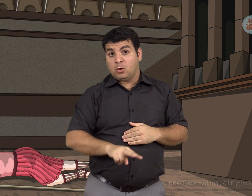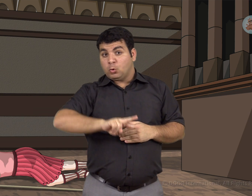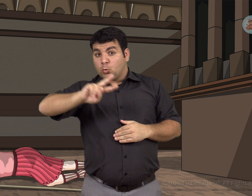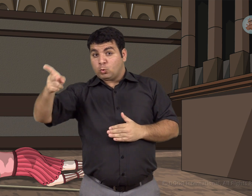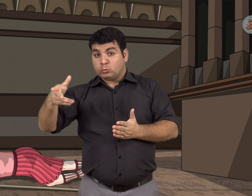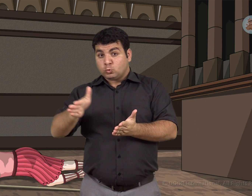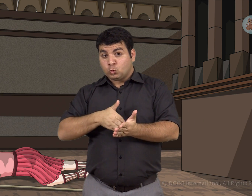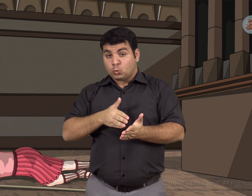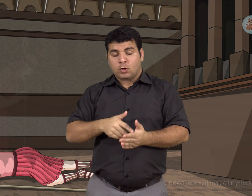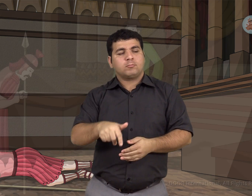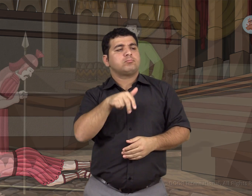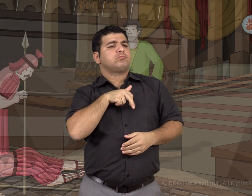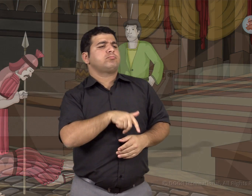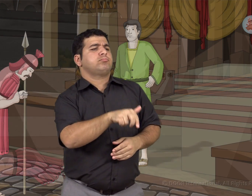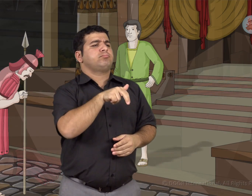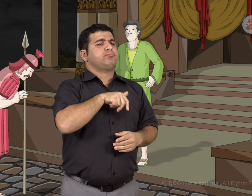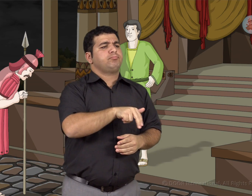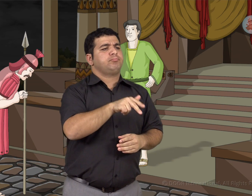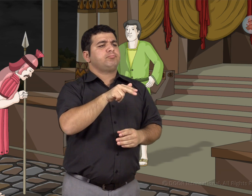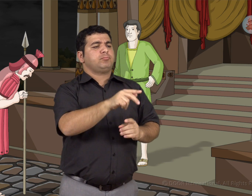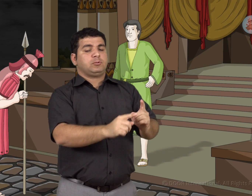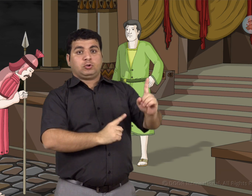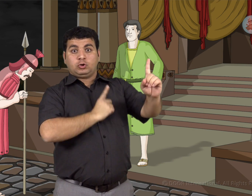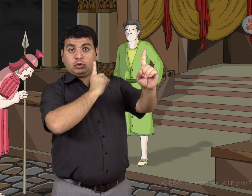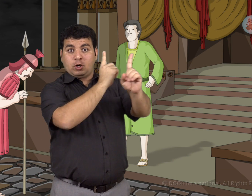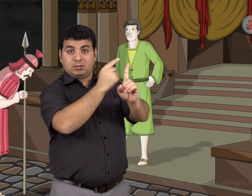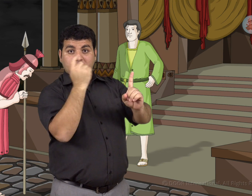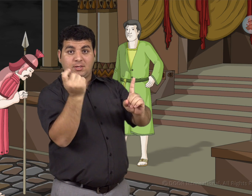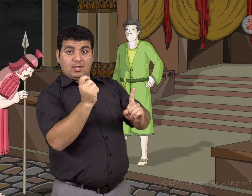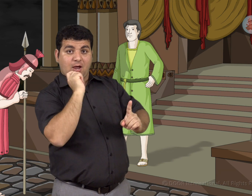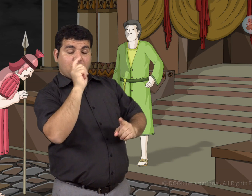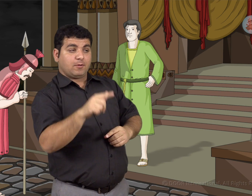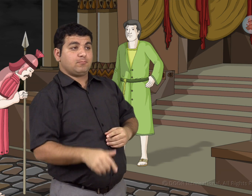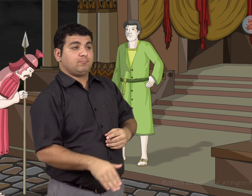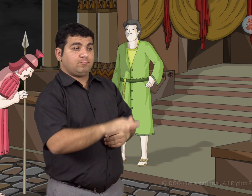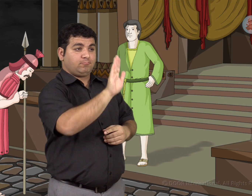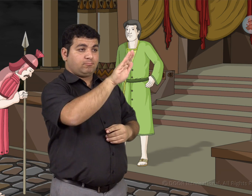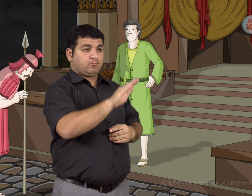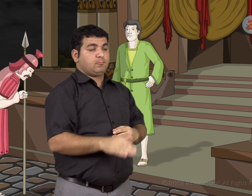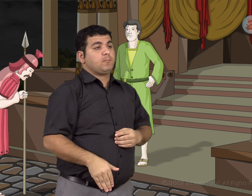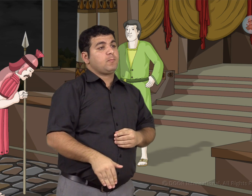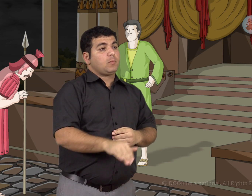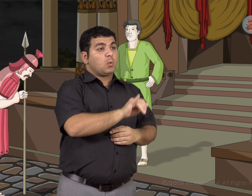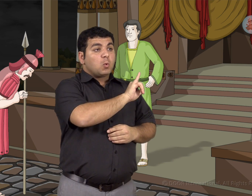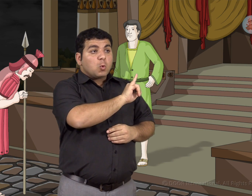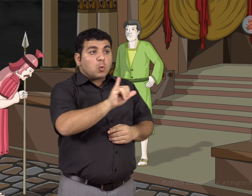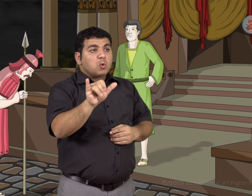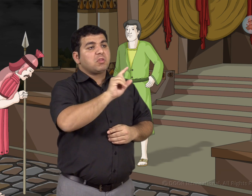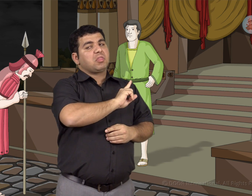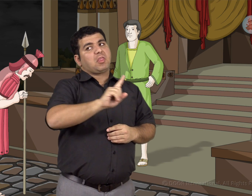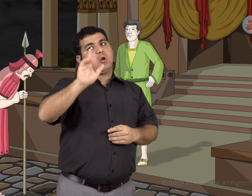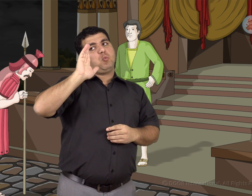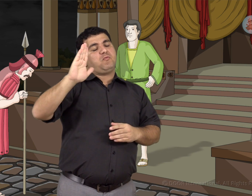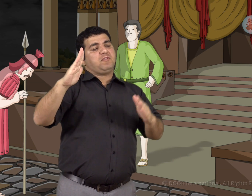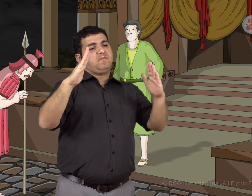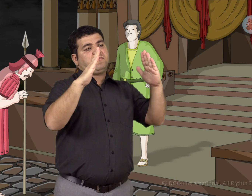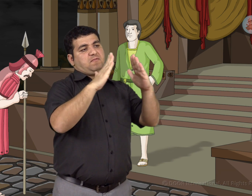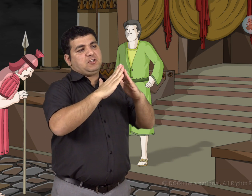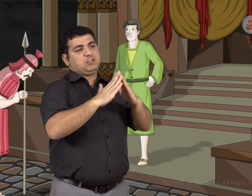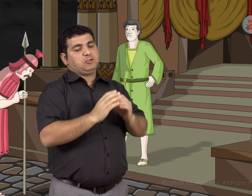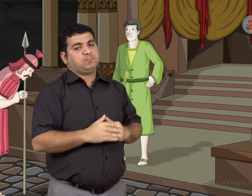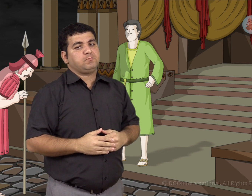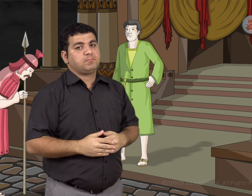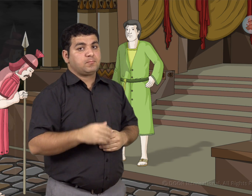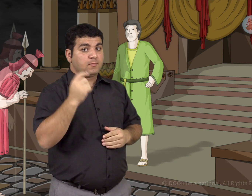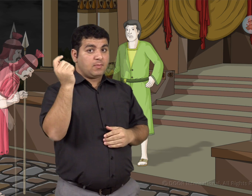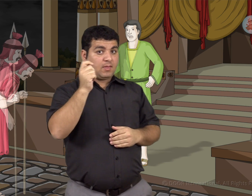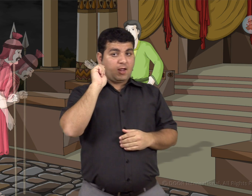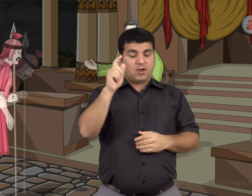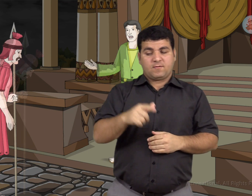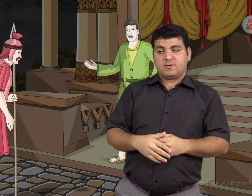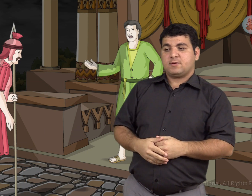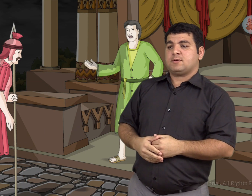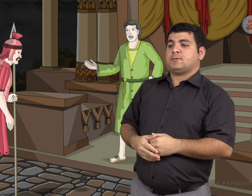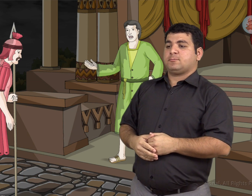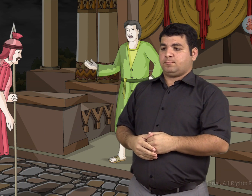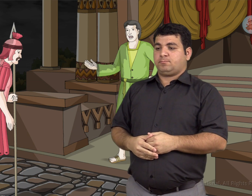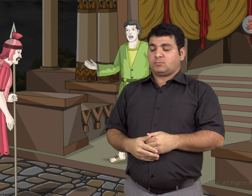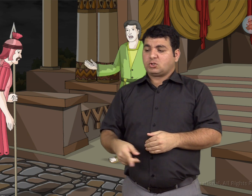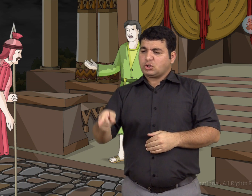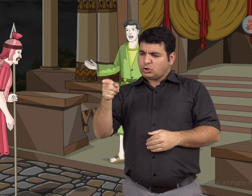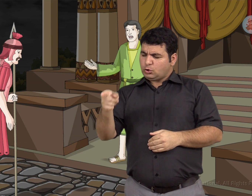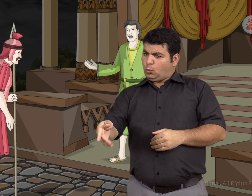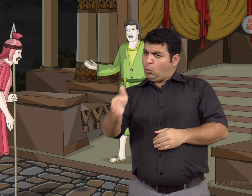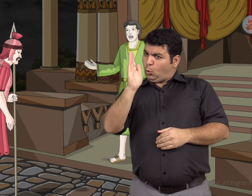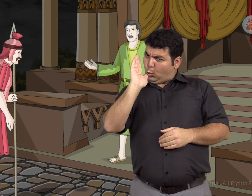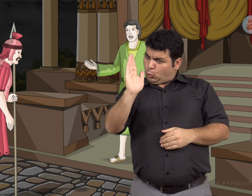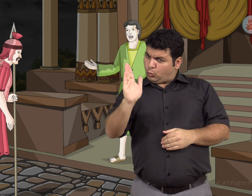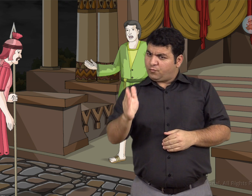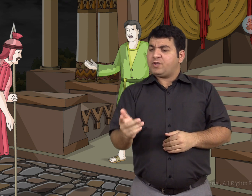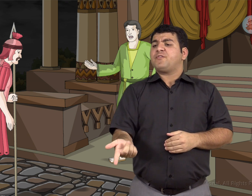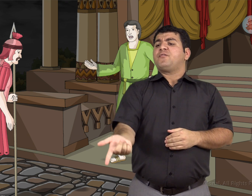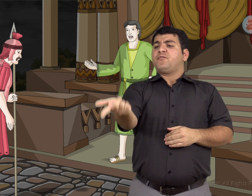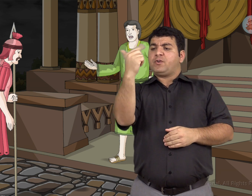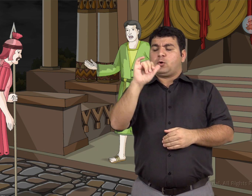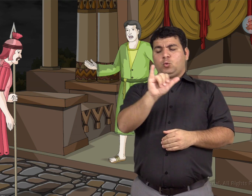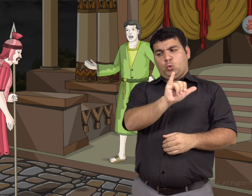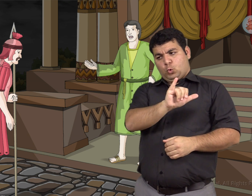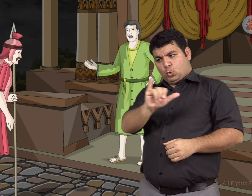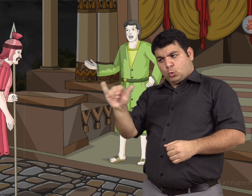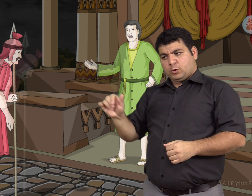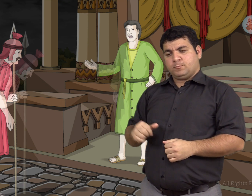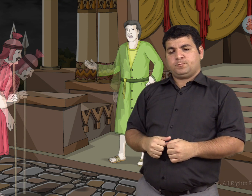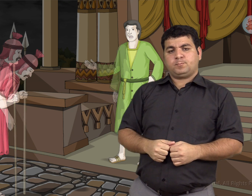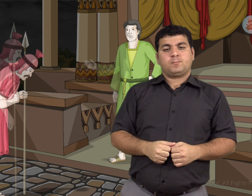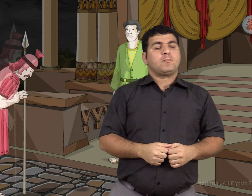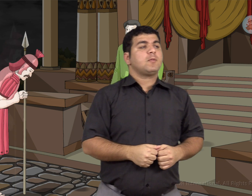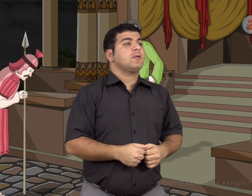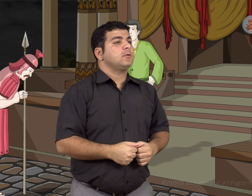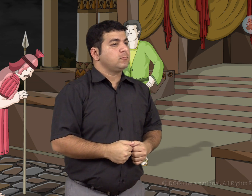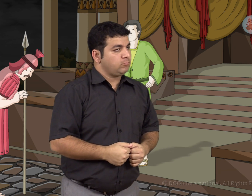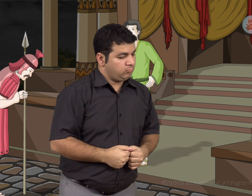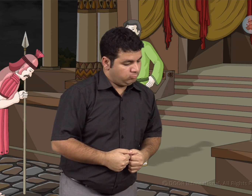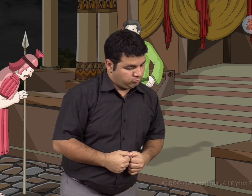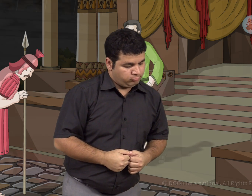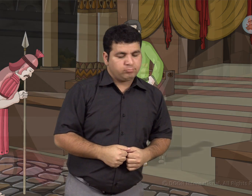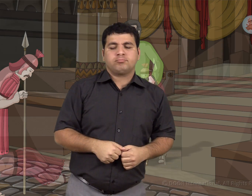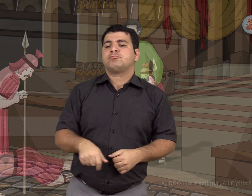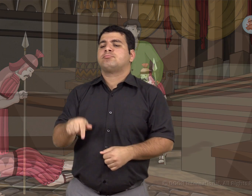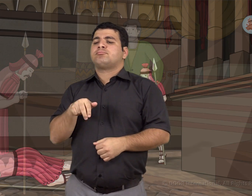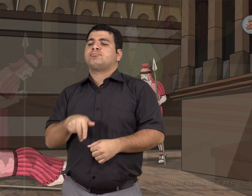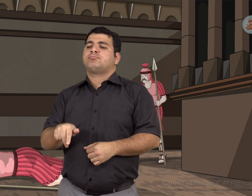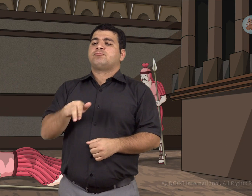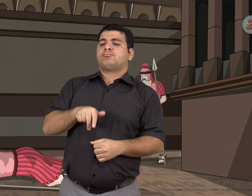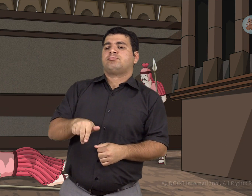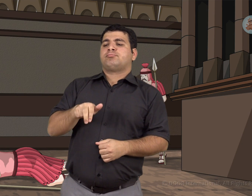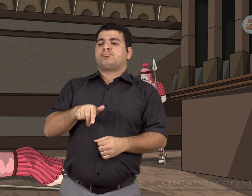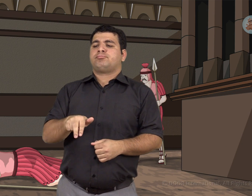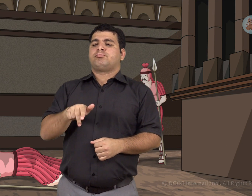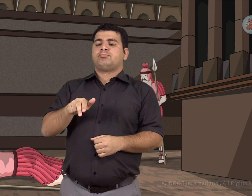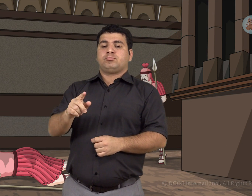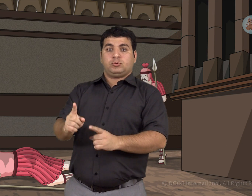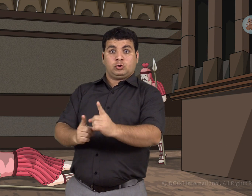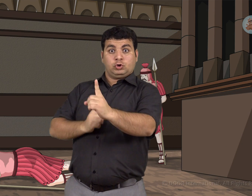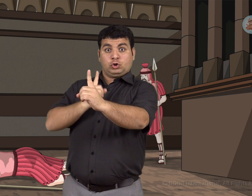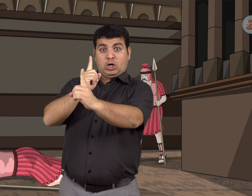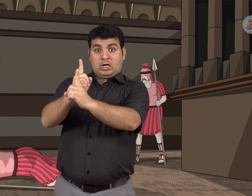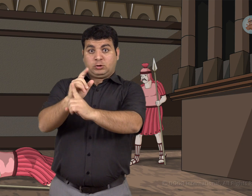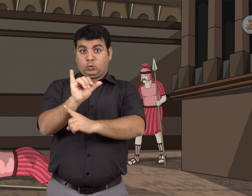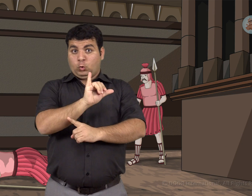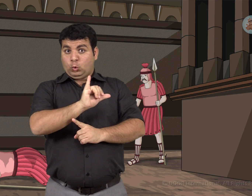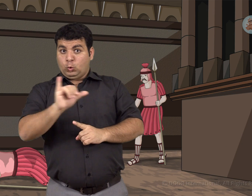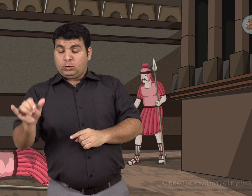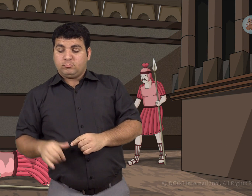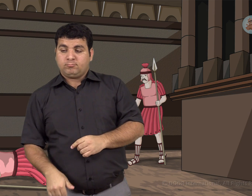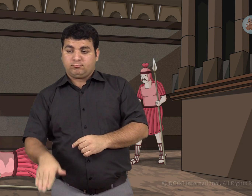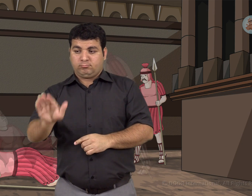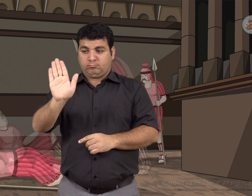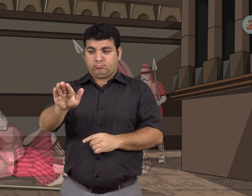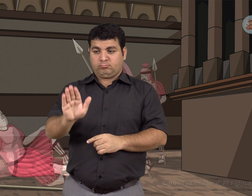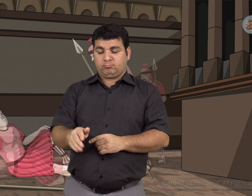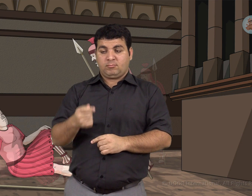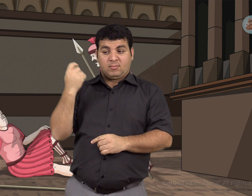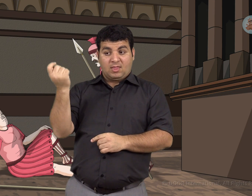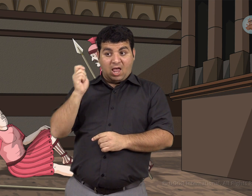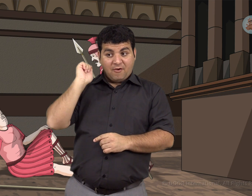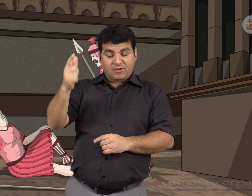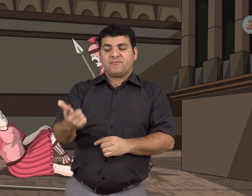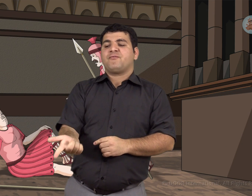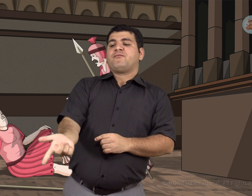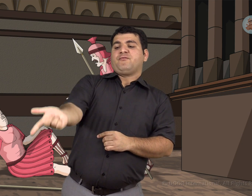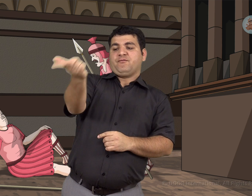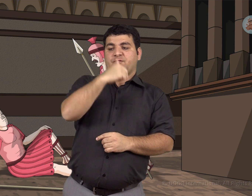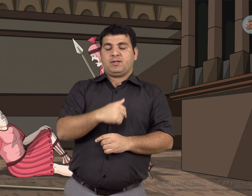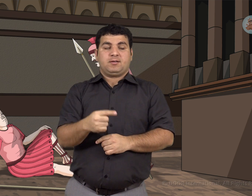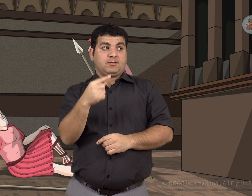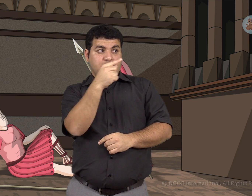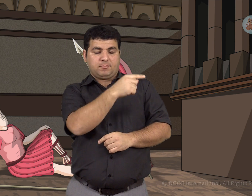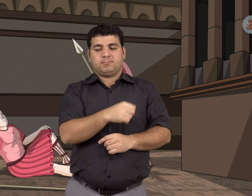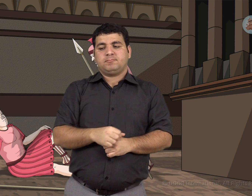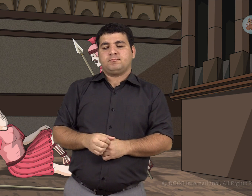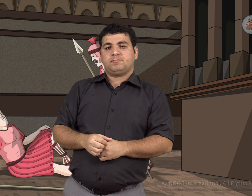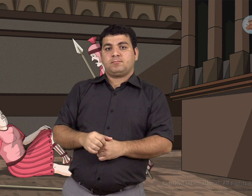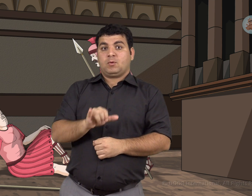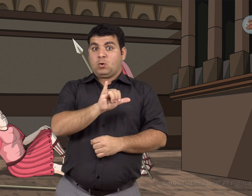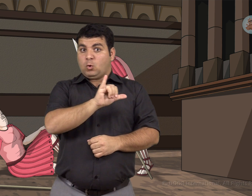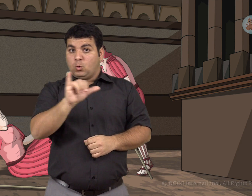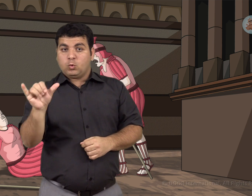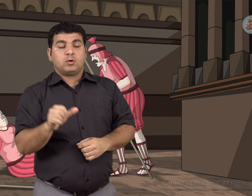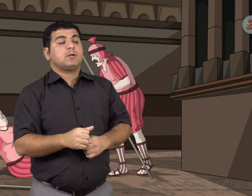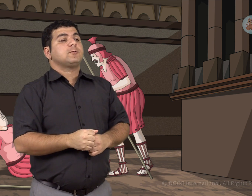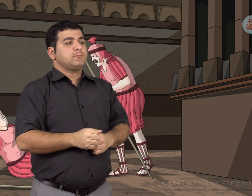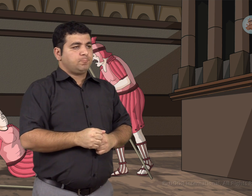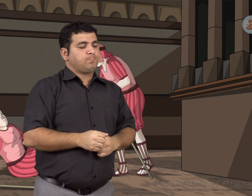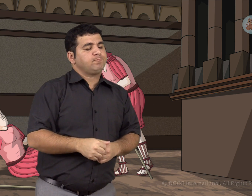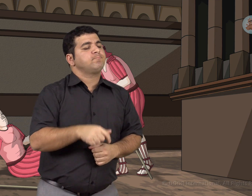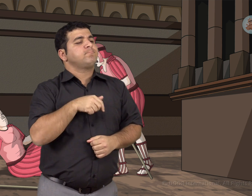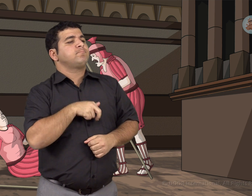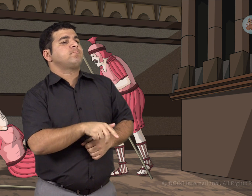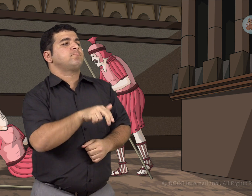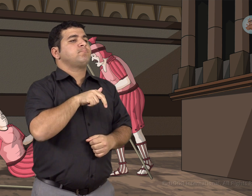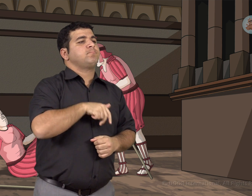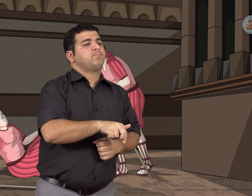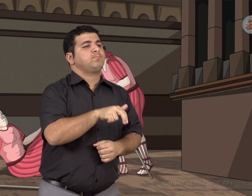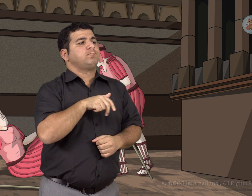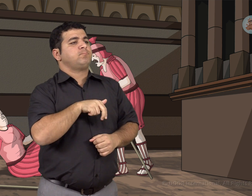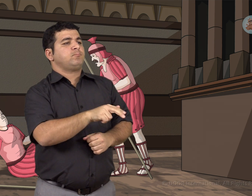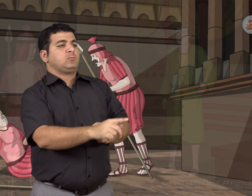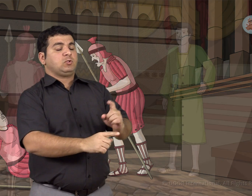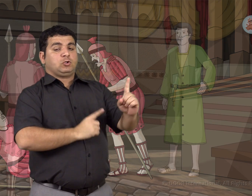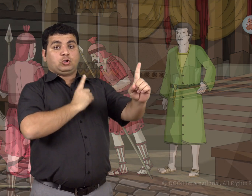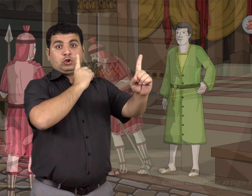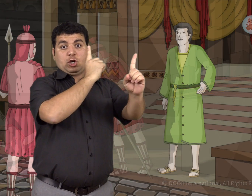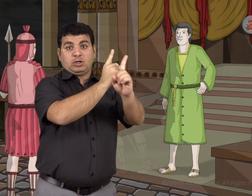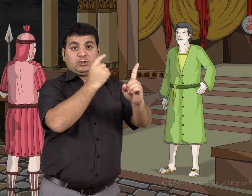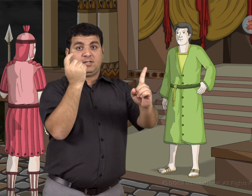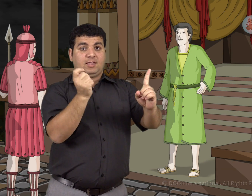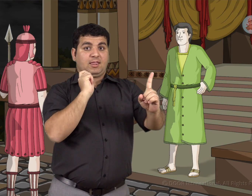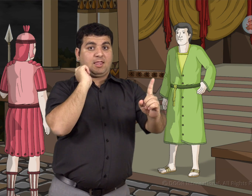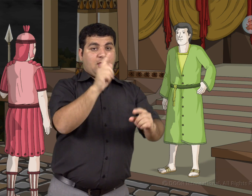And David was told, “Uriah did not go home.”